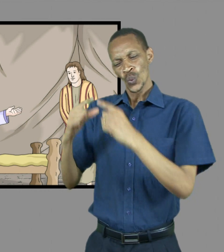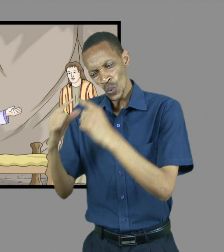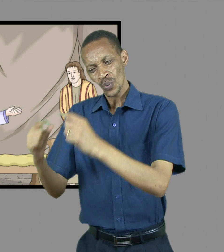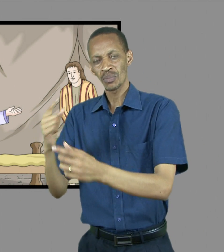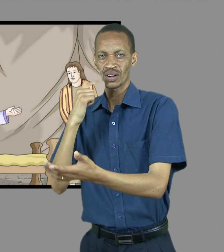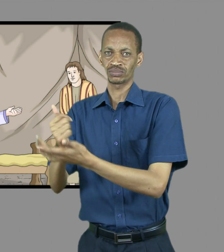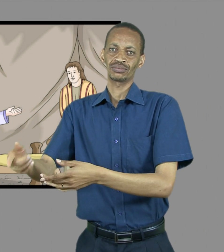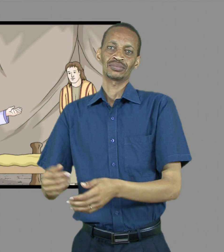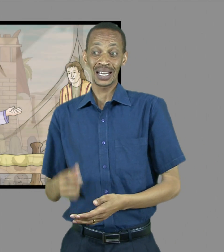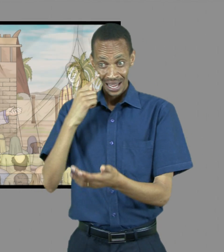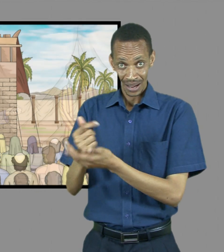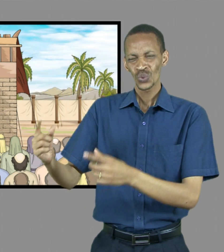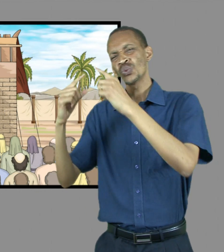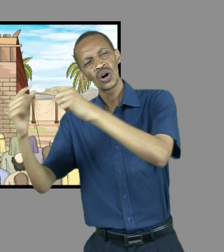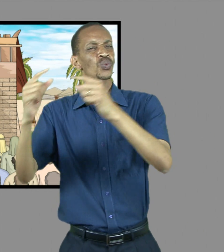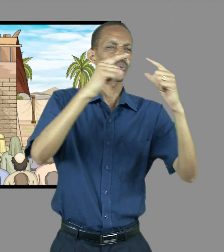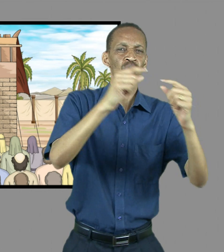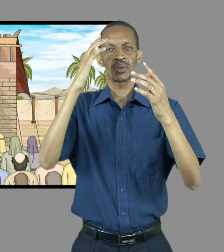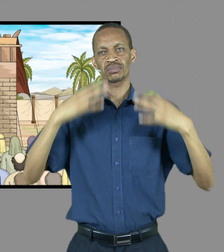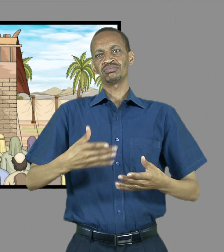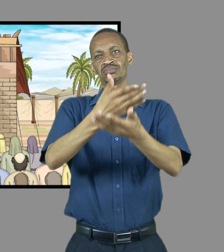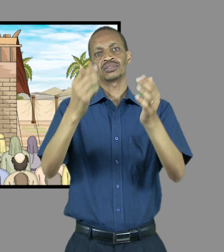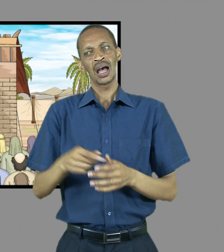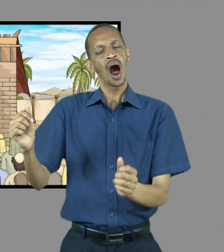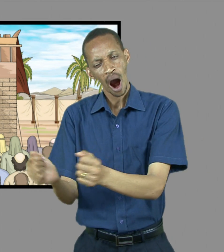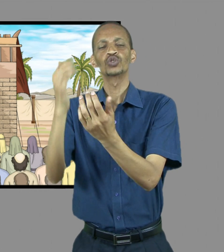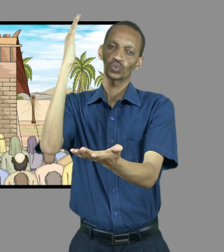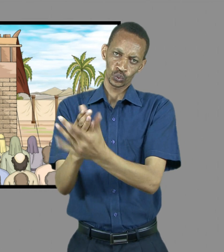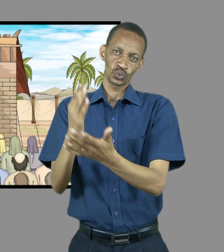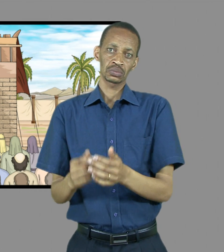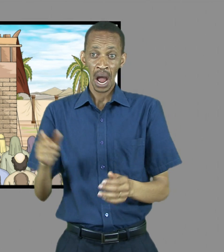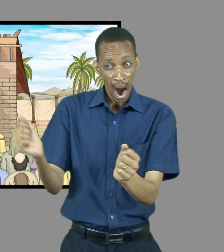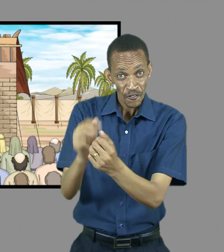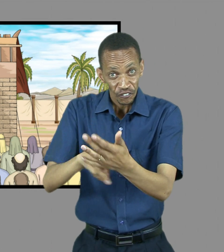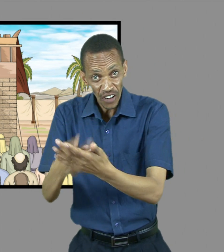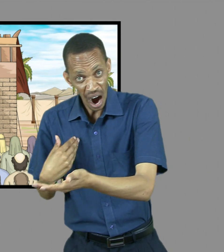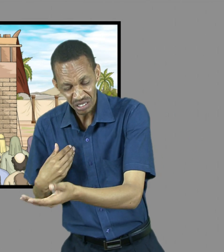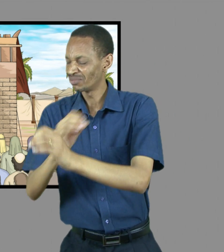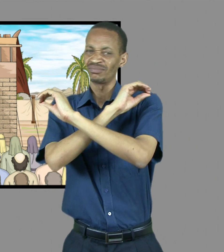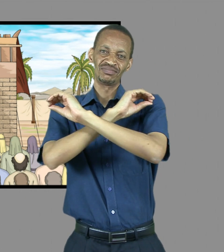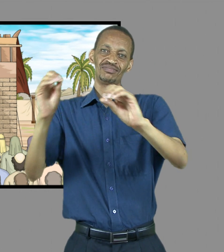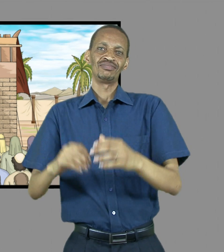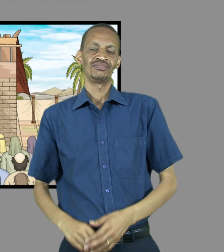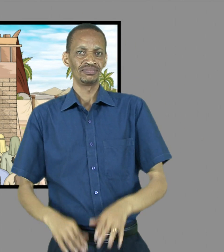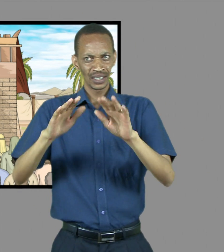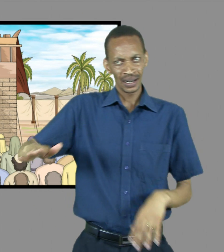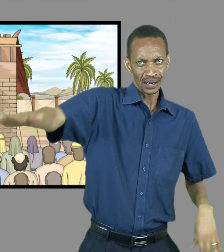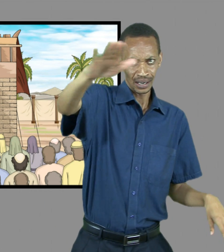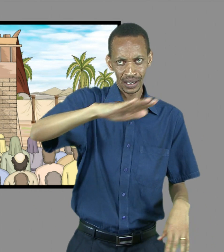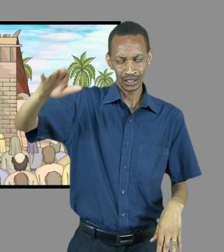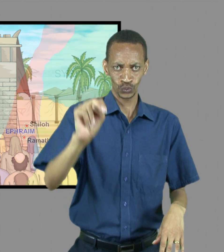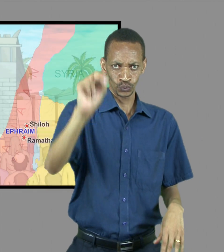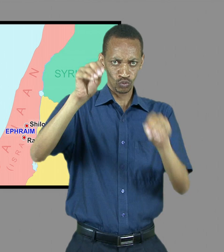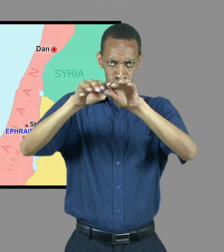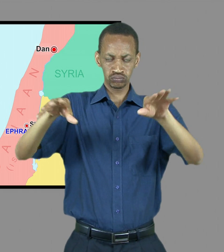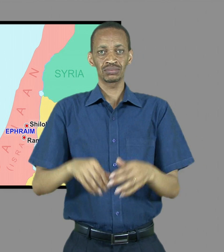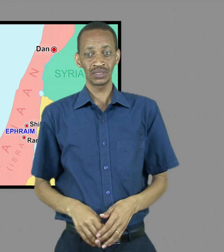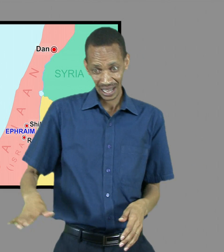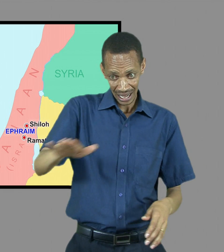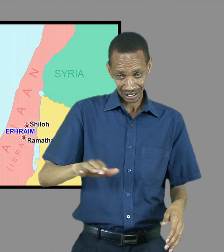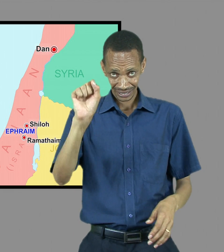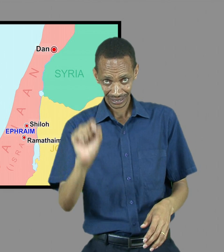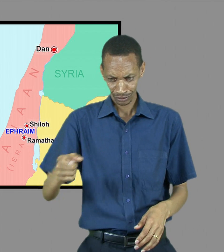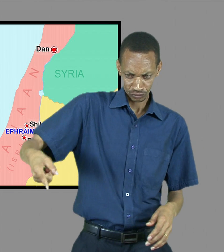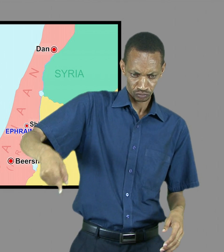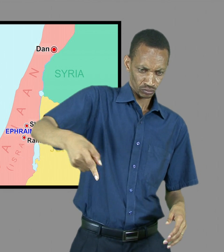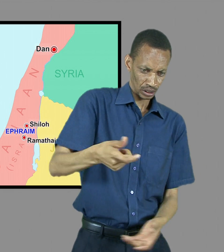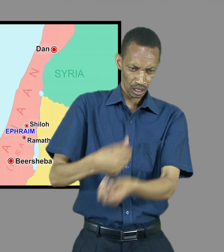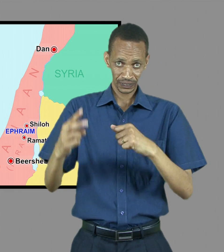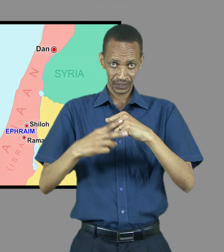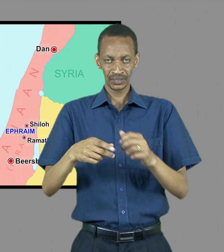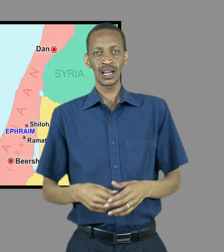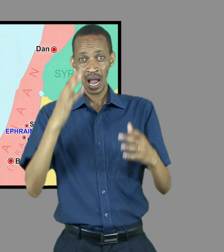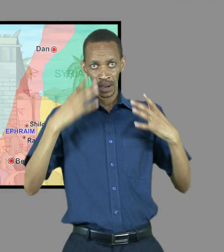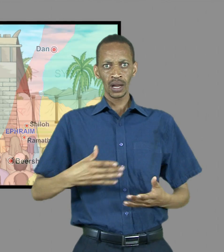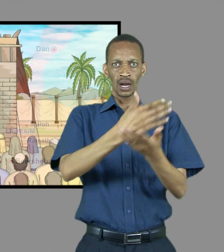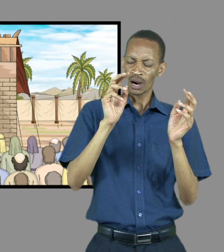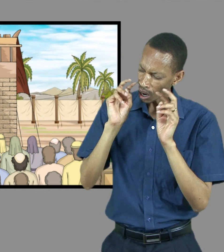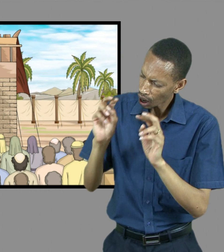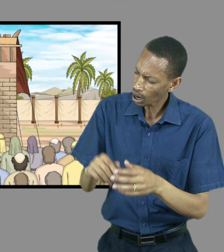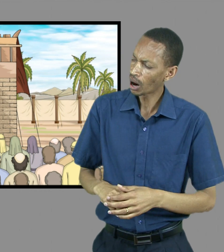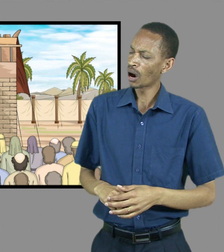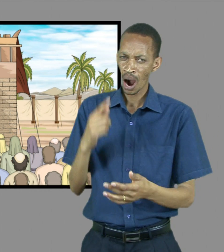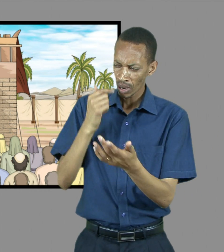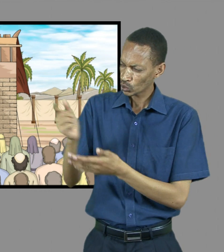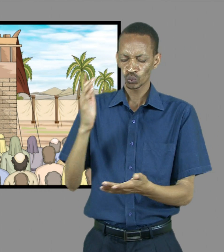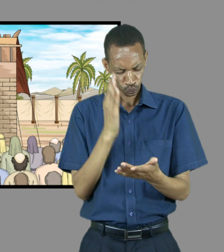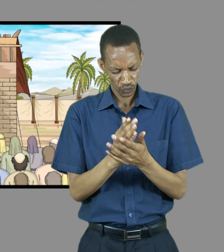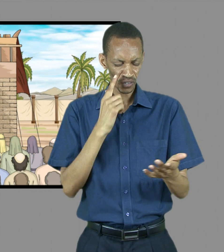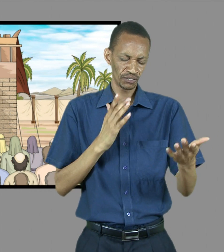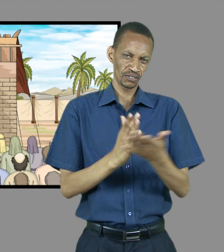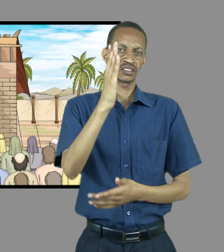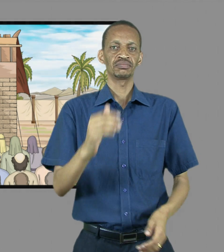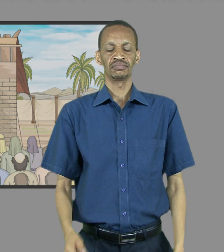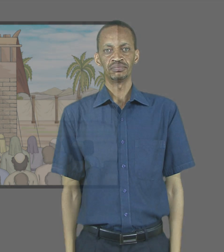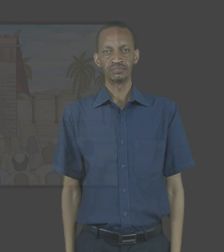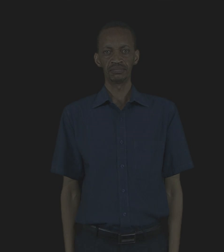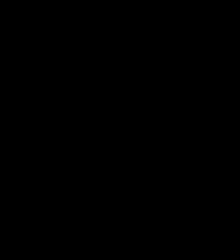And Samuel grew, and the LORD was with him, and He let none of Samuel’s words fall to the ground. So all Israel from Dan to Beersheba knew that Samuel was confirmed as a prophet of the LORD. And the LORD continued to appear at Shiloh, because there He revealed Himself to Samuel by His word.